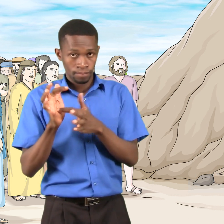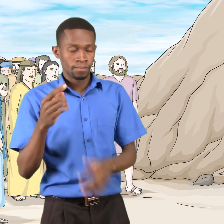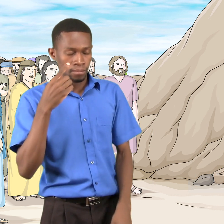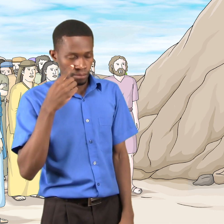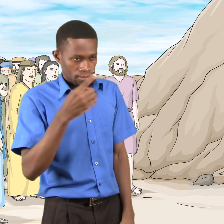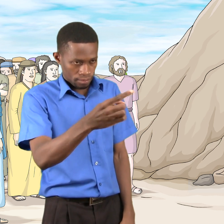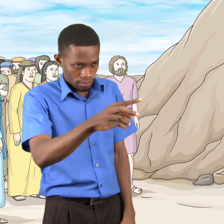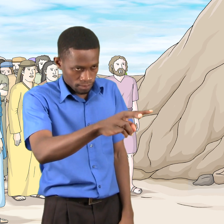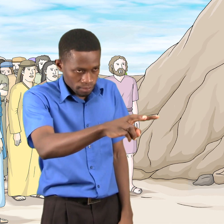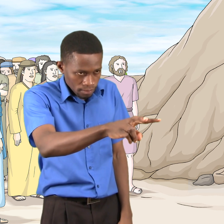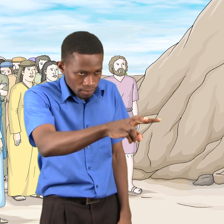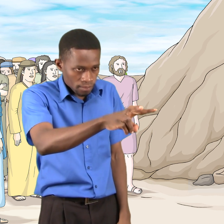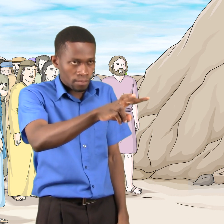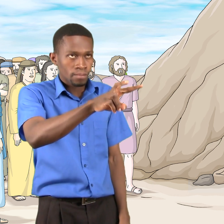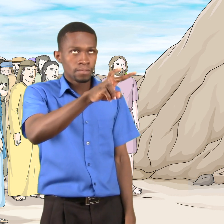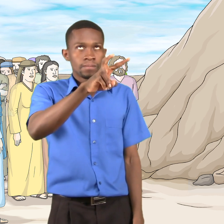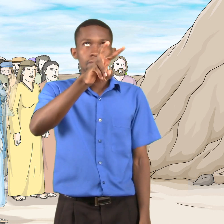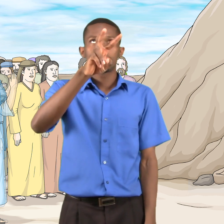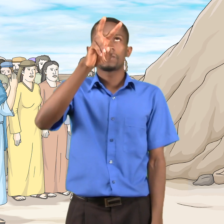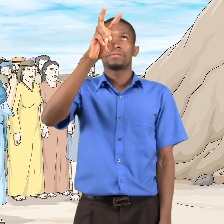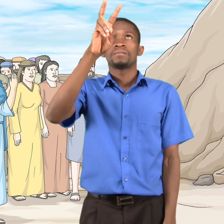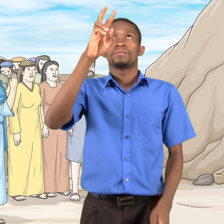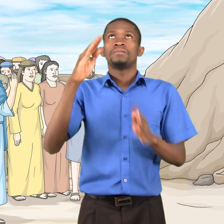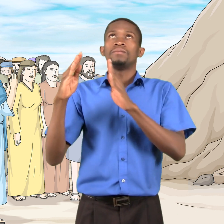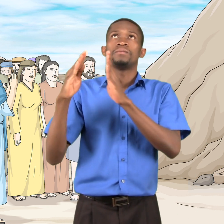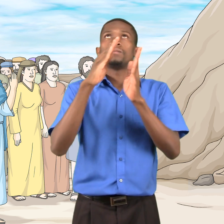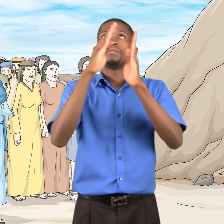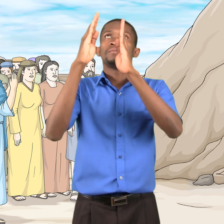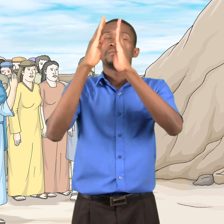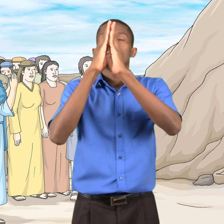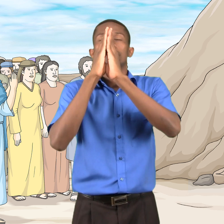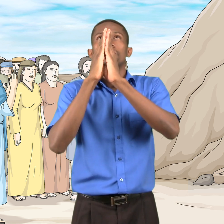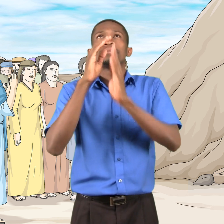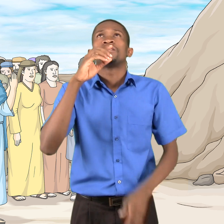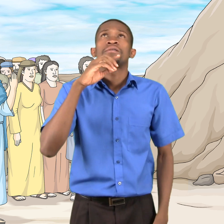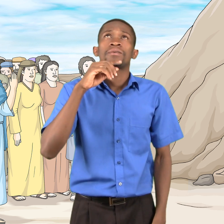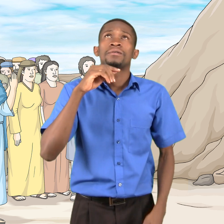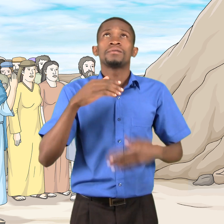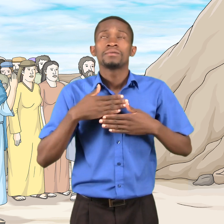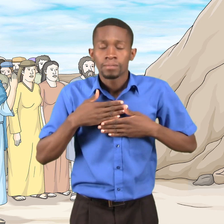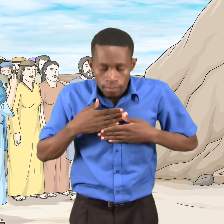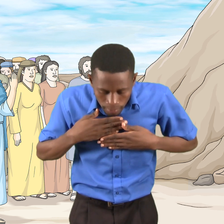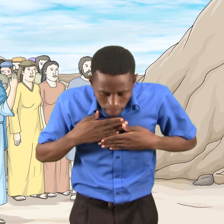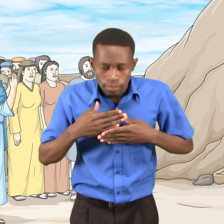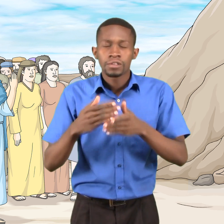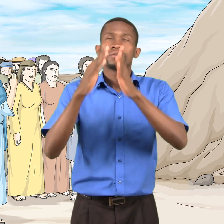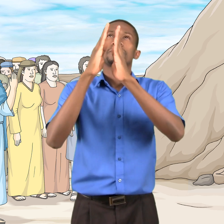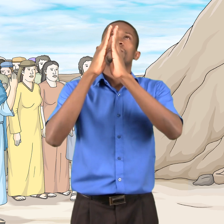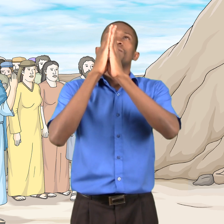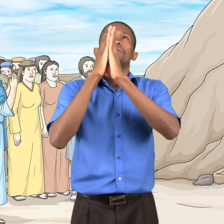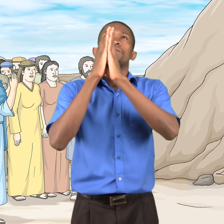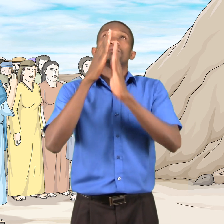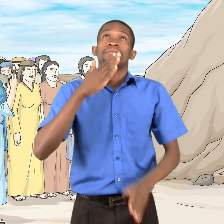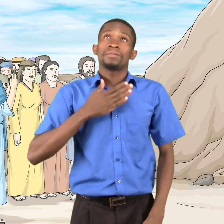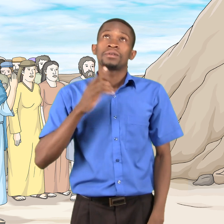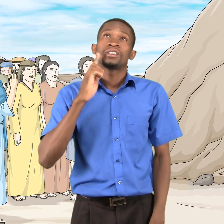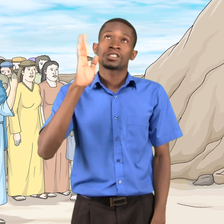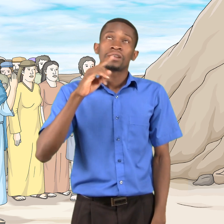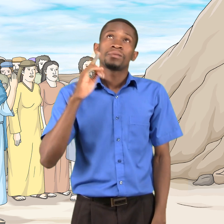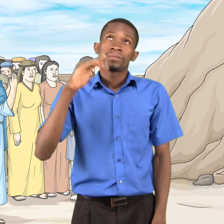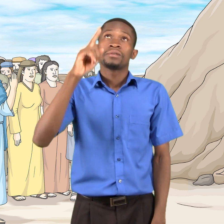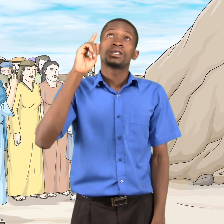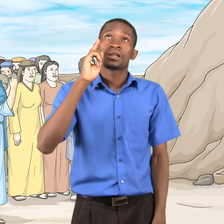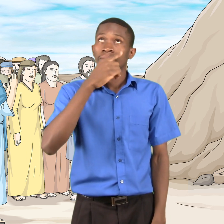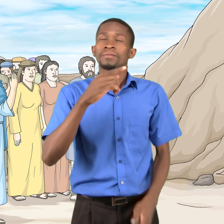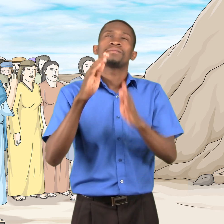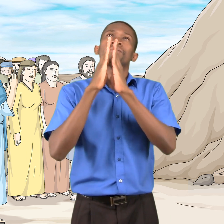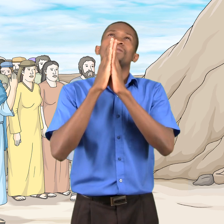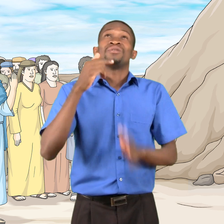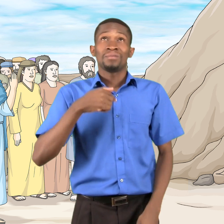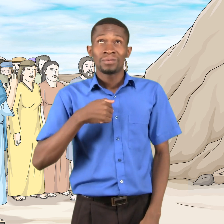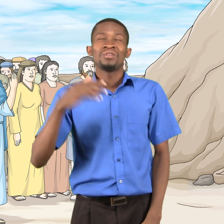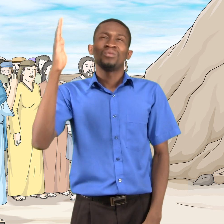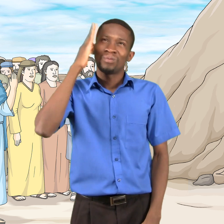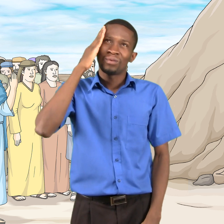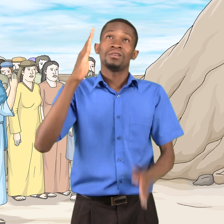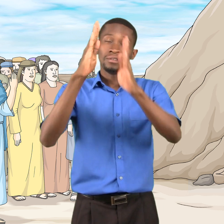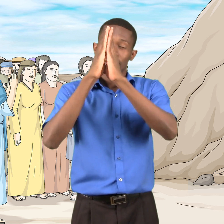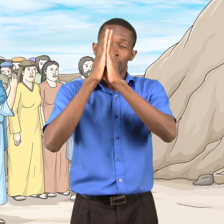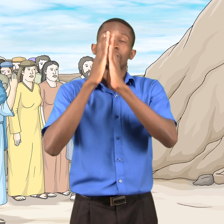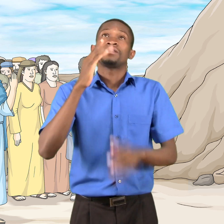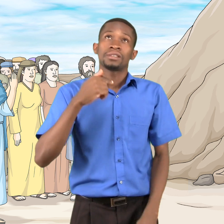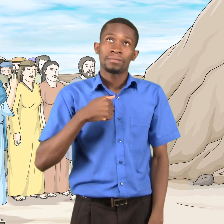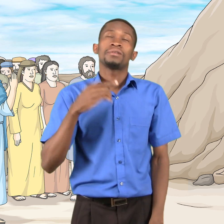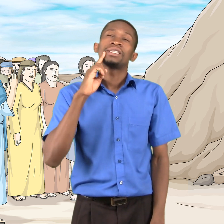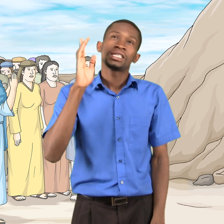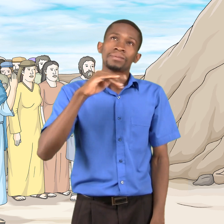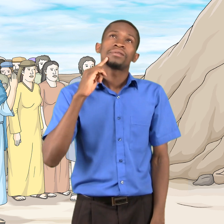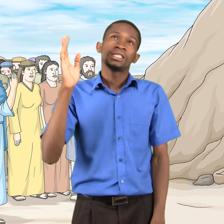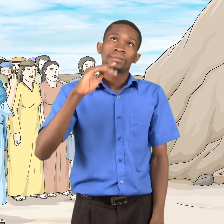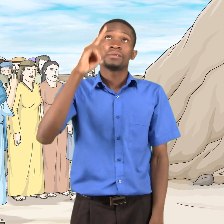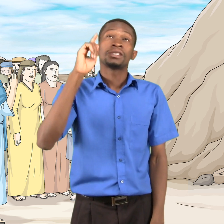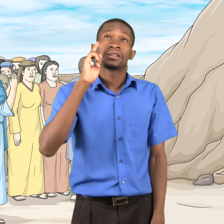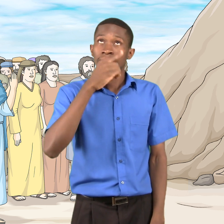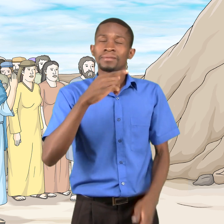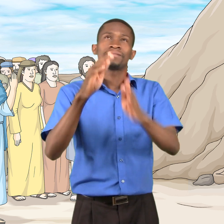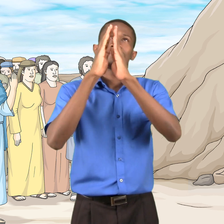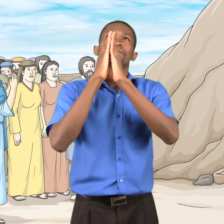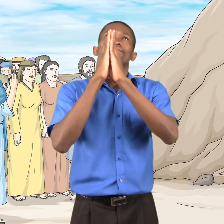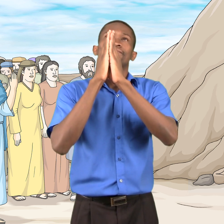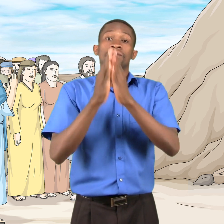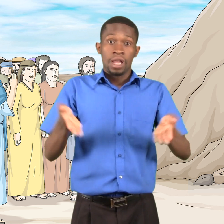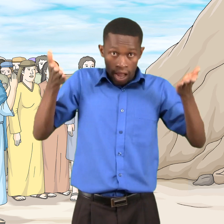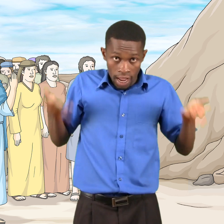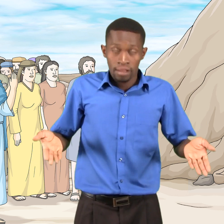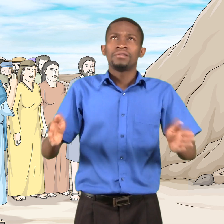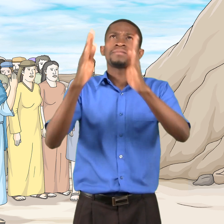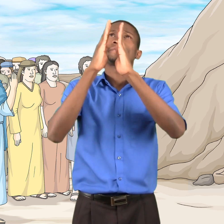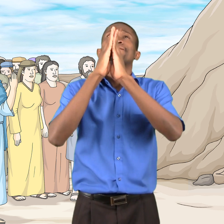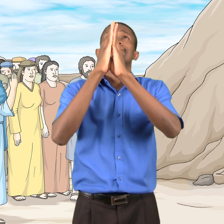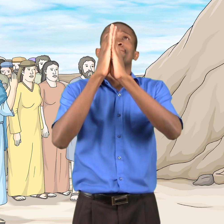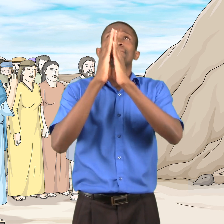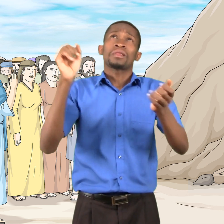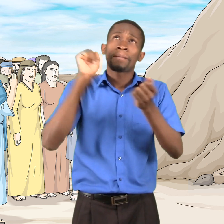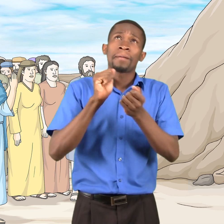Then Jesus lifted His eyes upward and said, “Father, I thank You that You have heard Me.